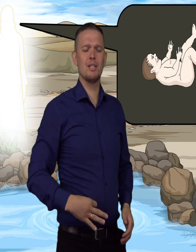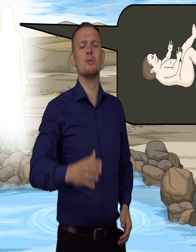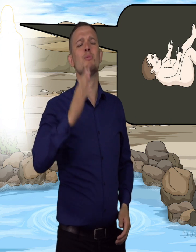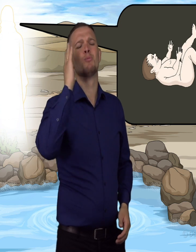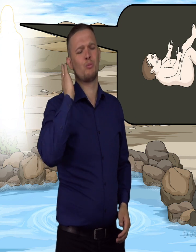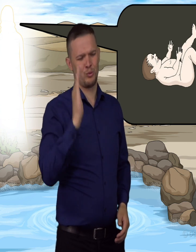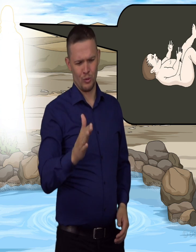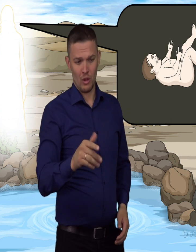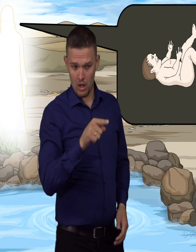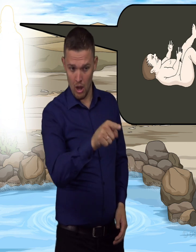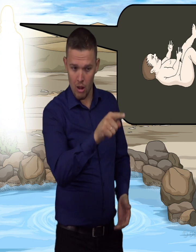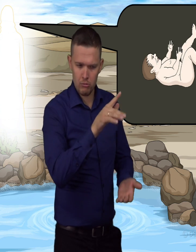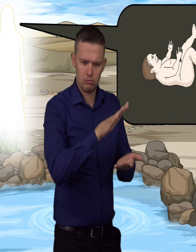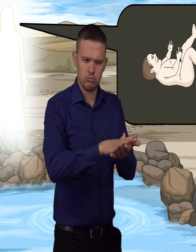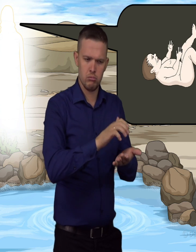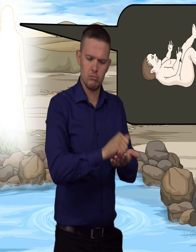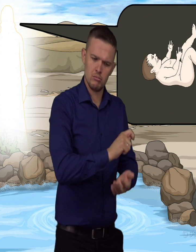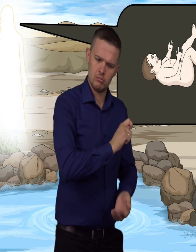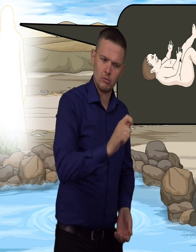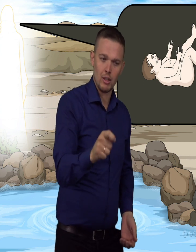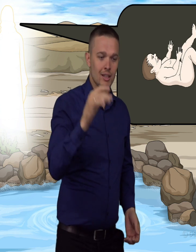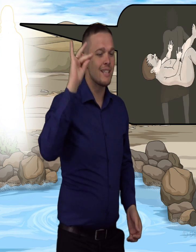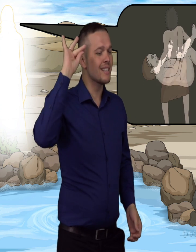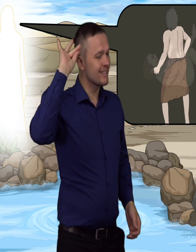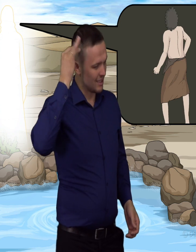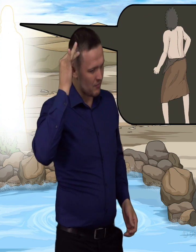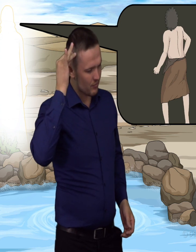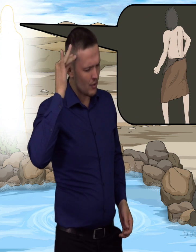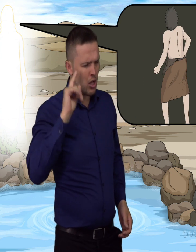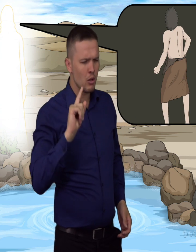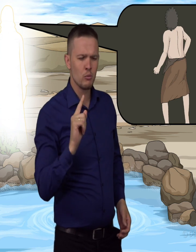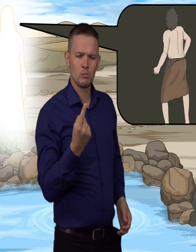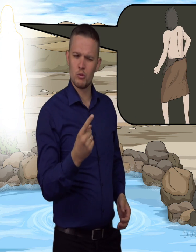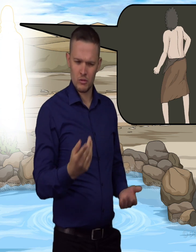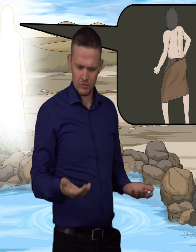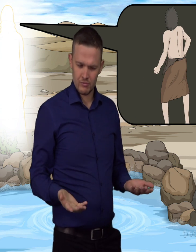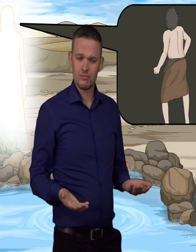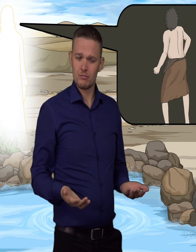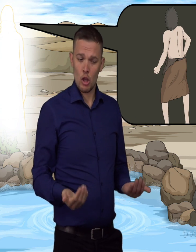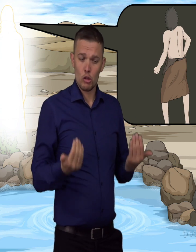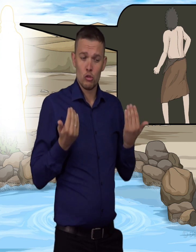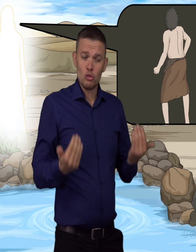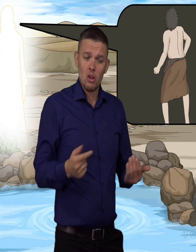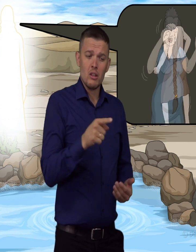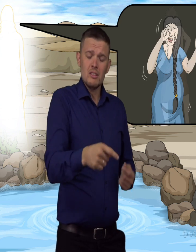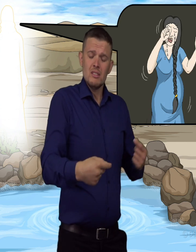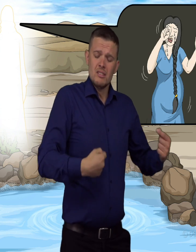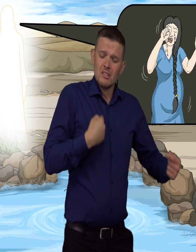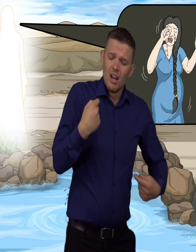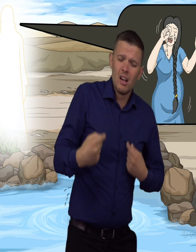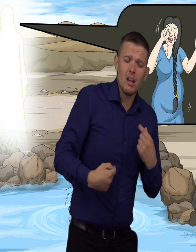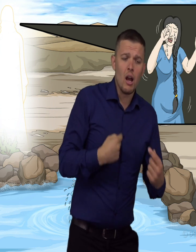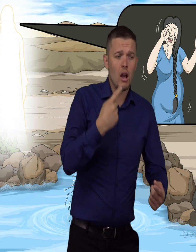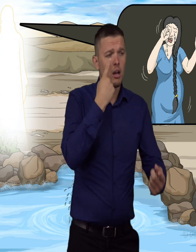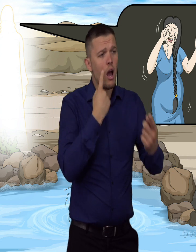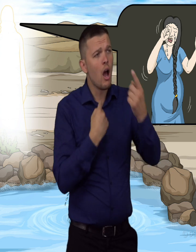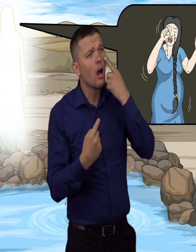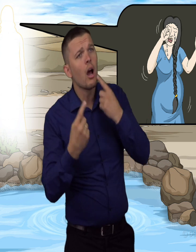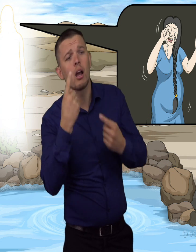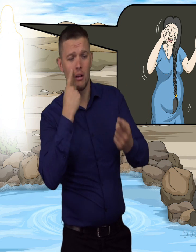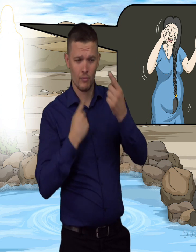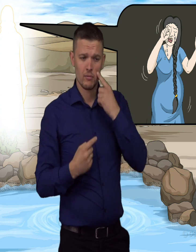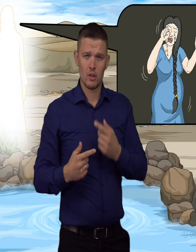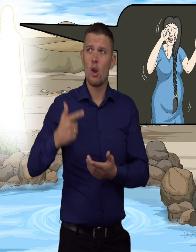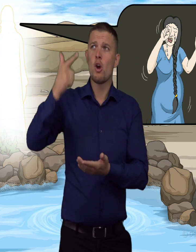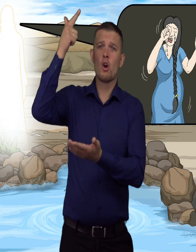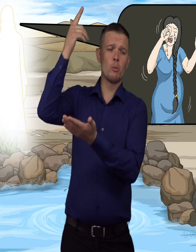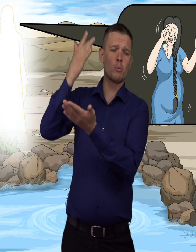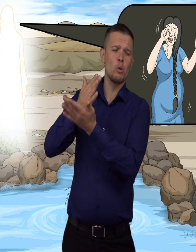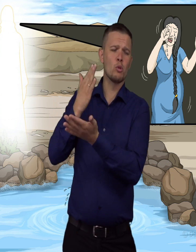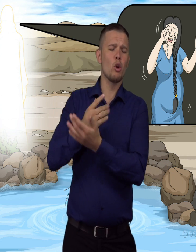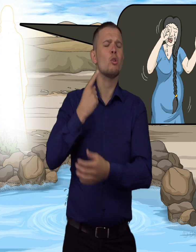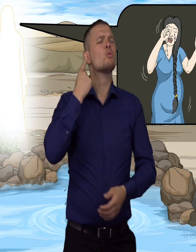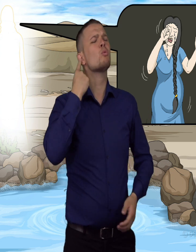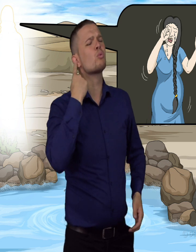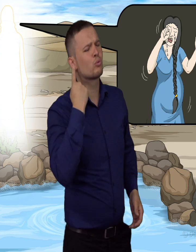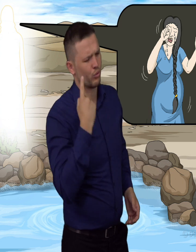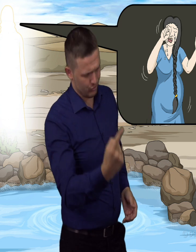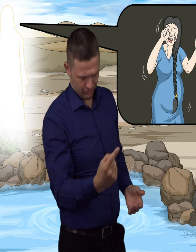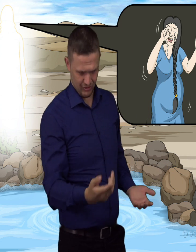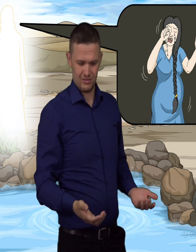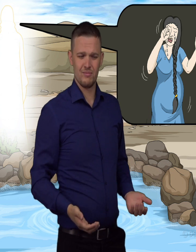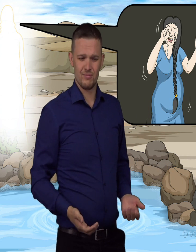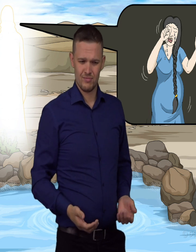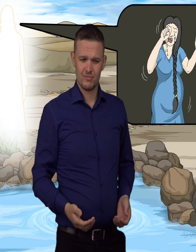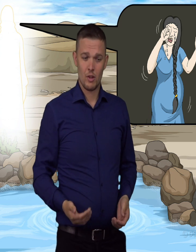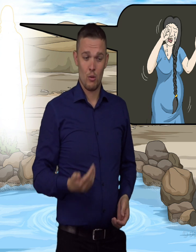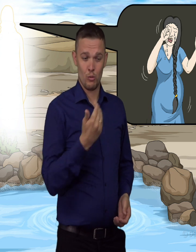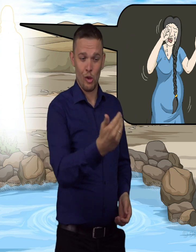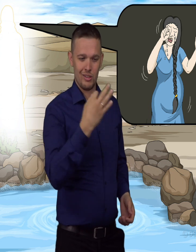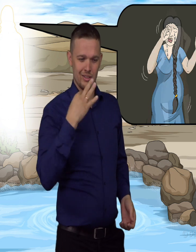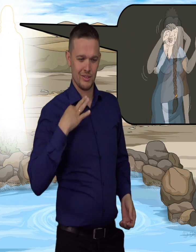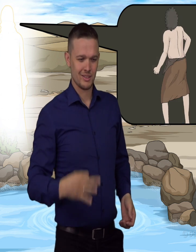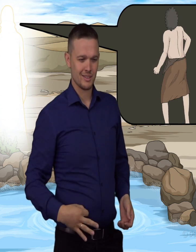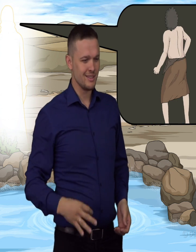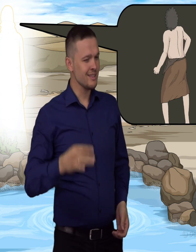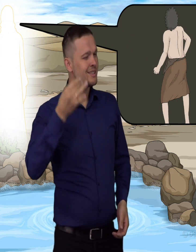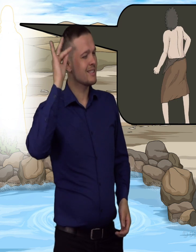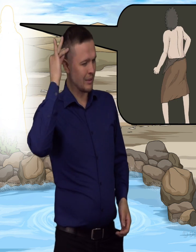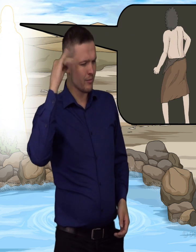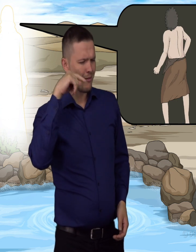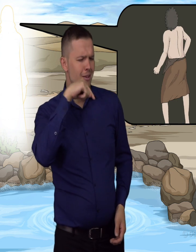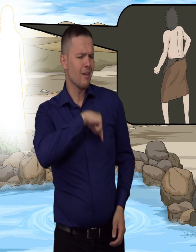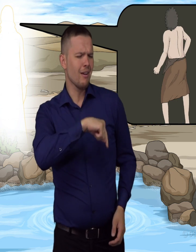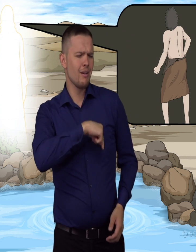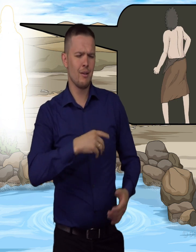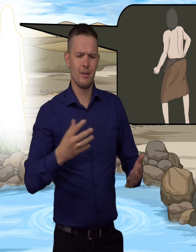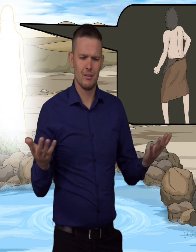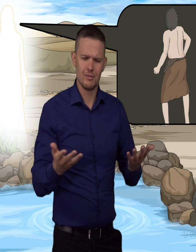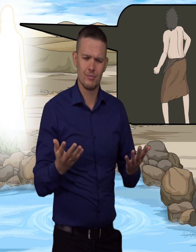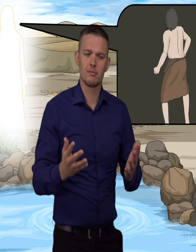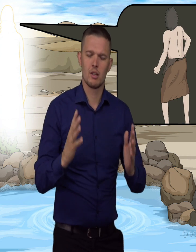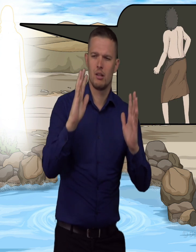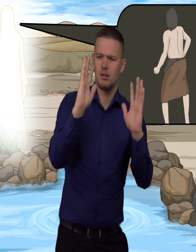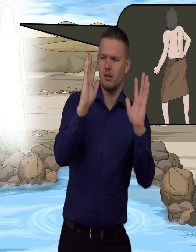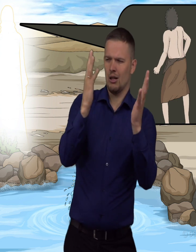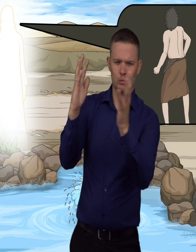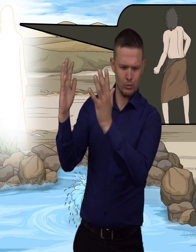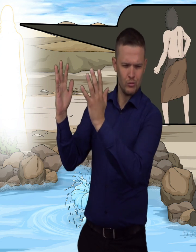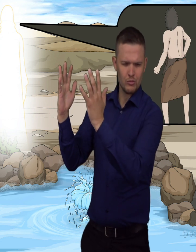And you shall name him Ishmael, for the LORD has heard your cry of affliction.